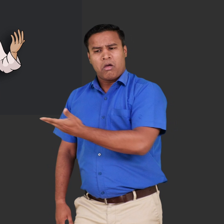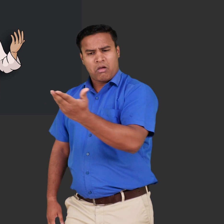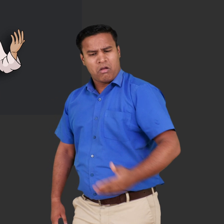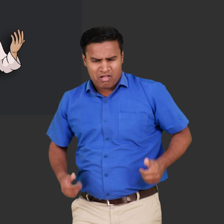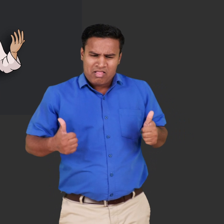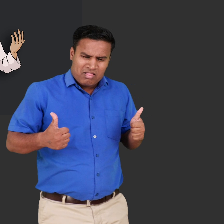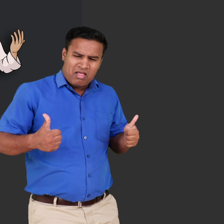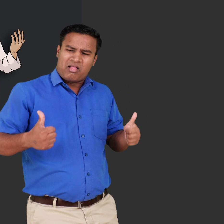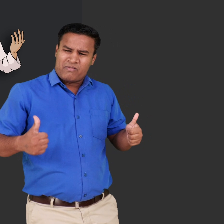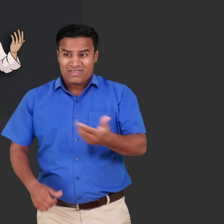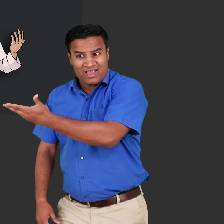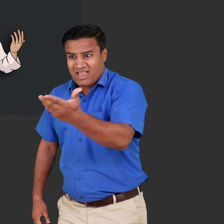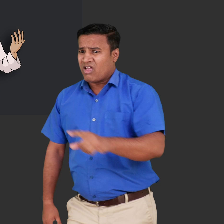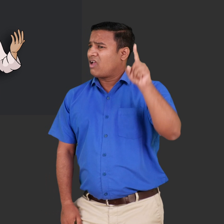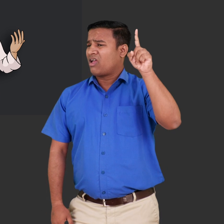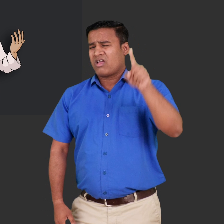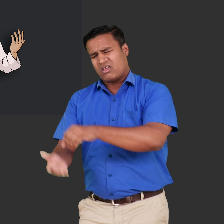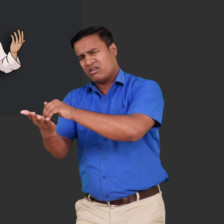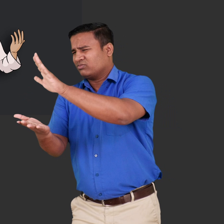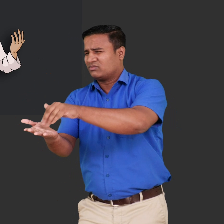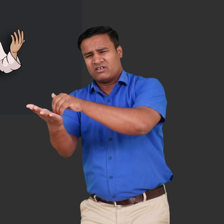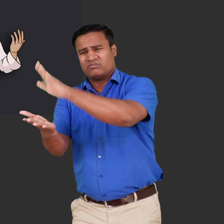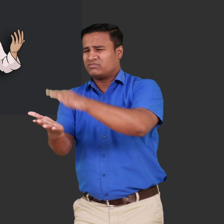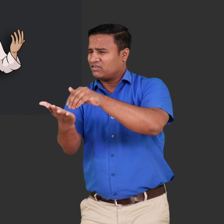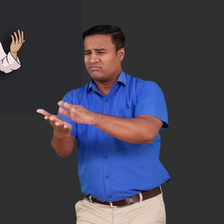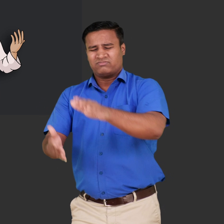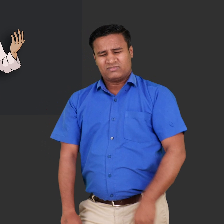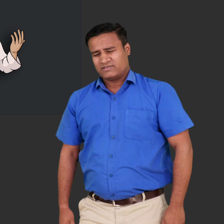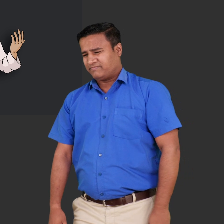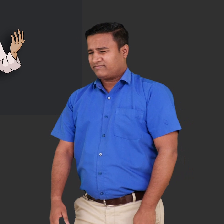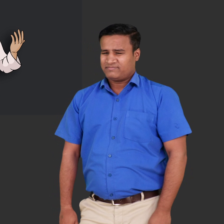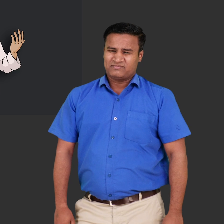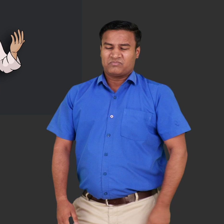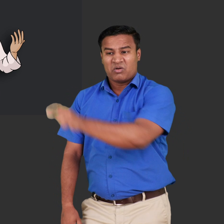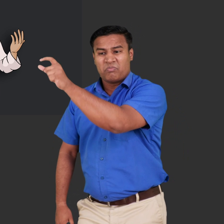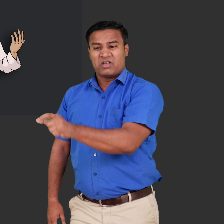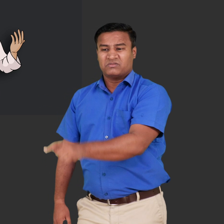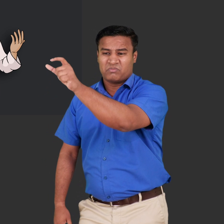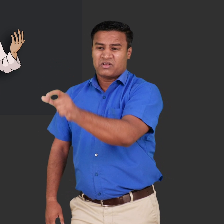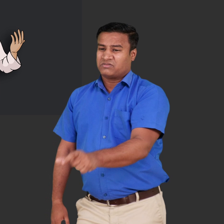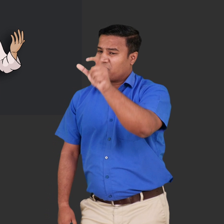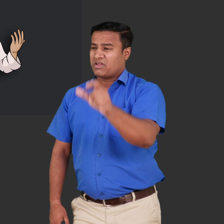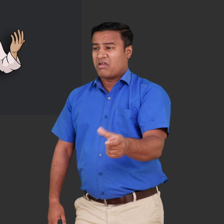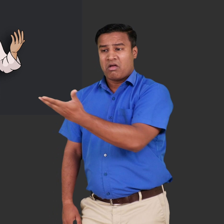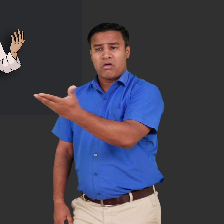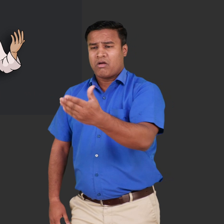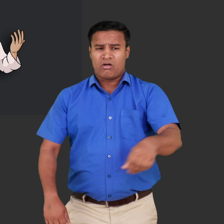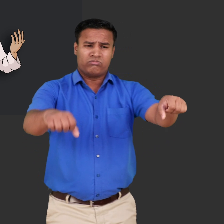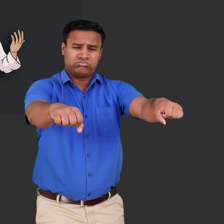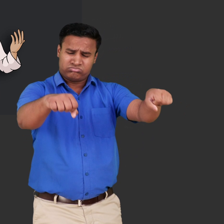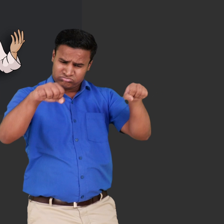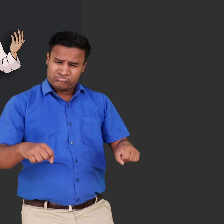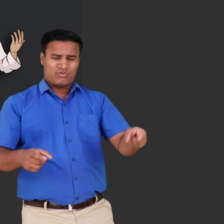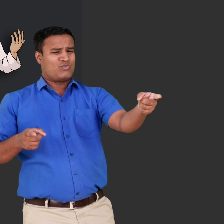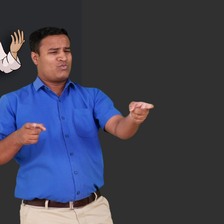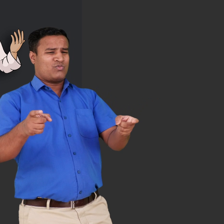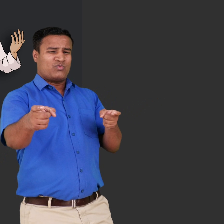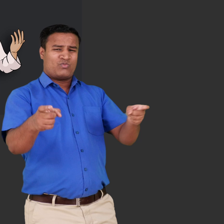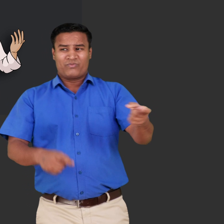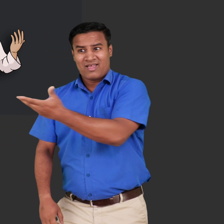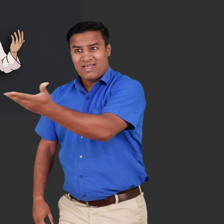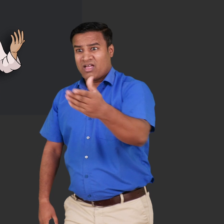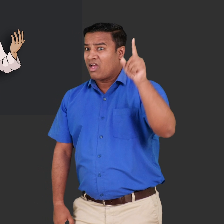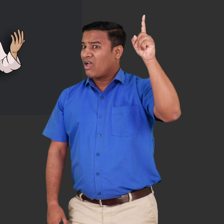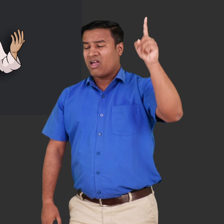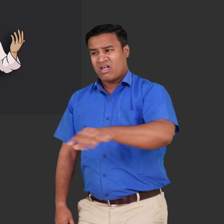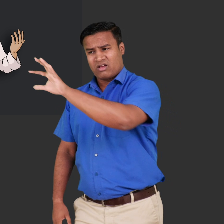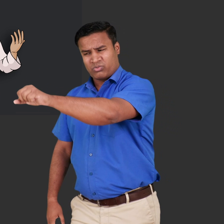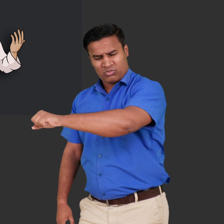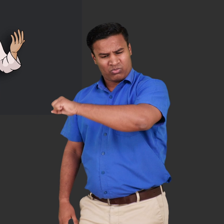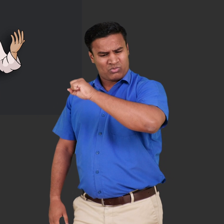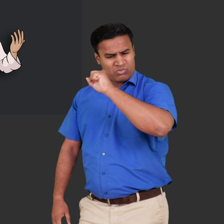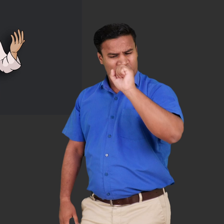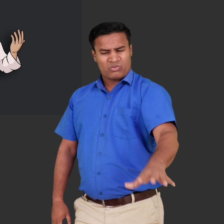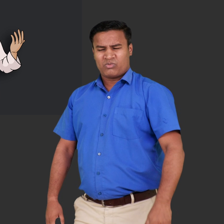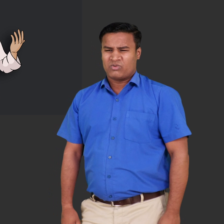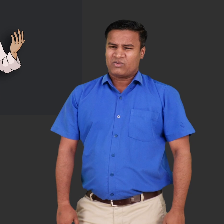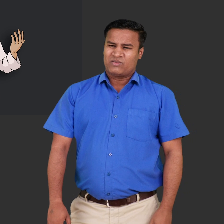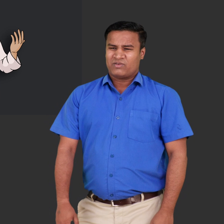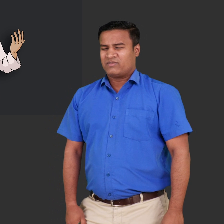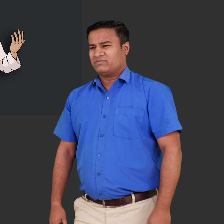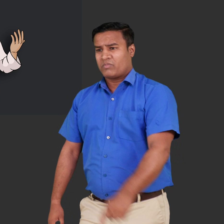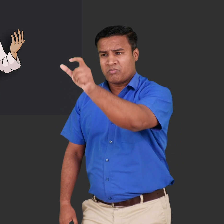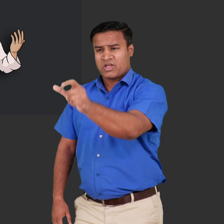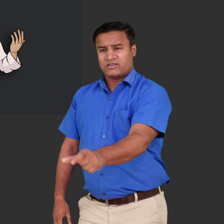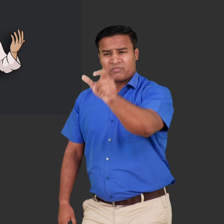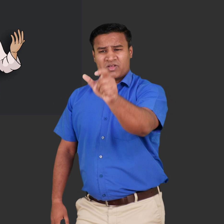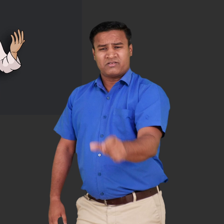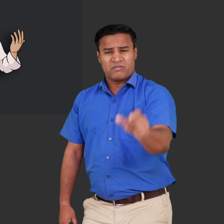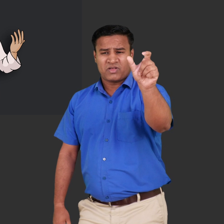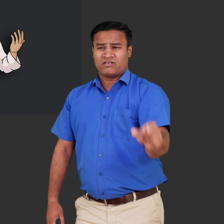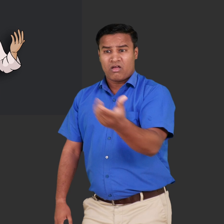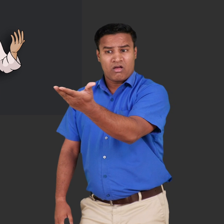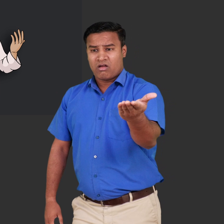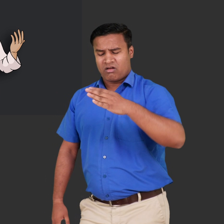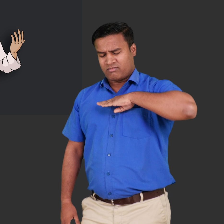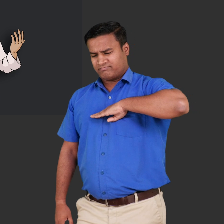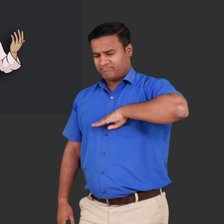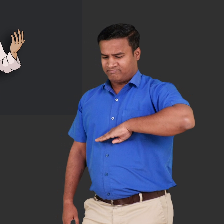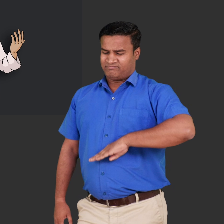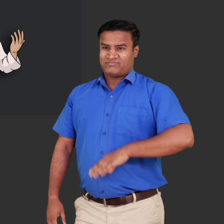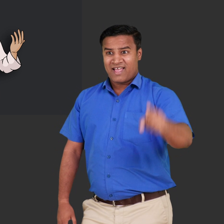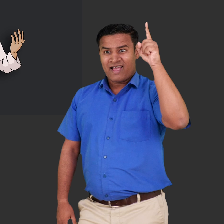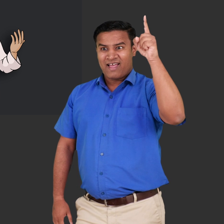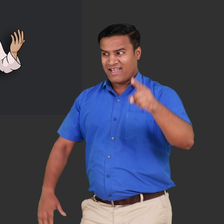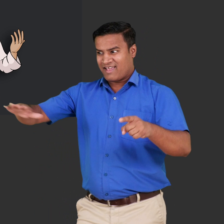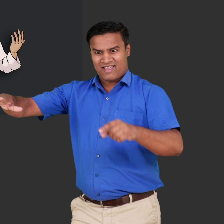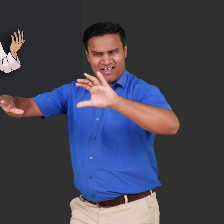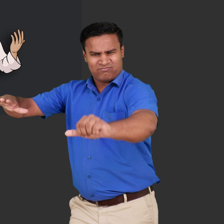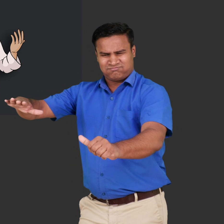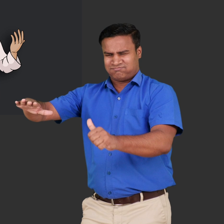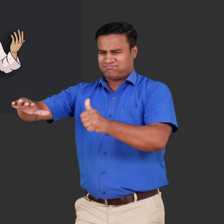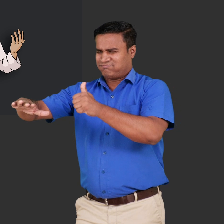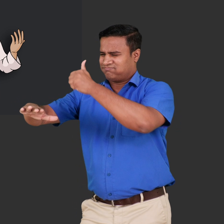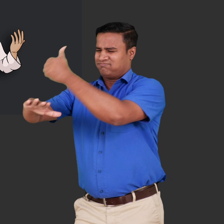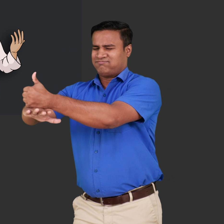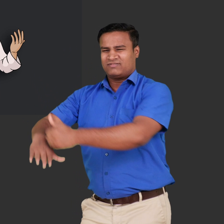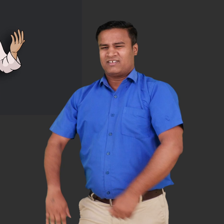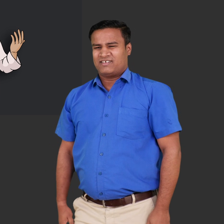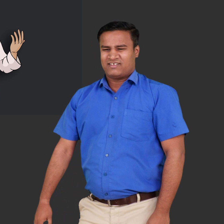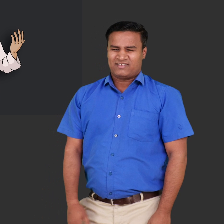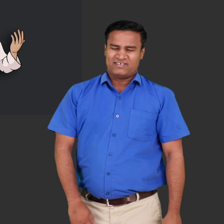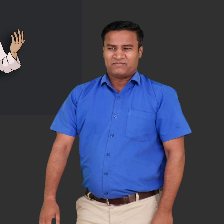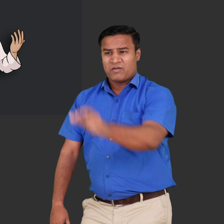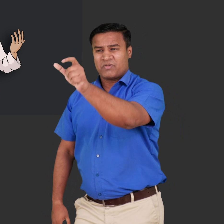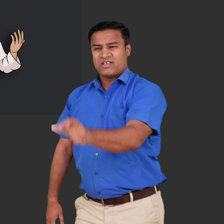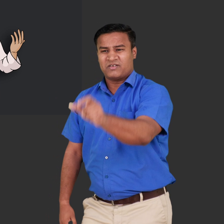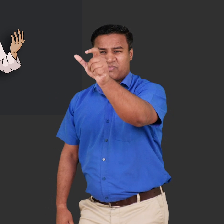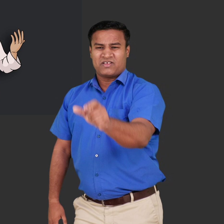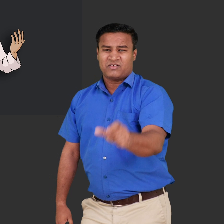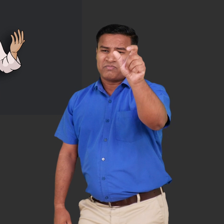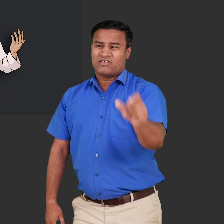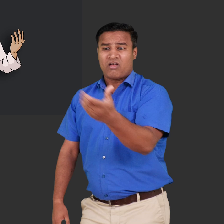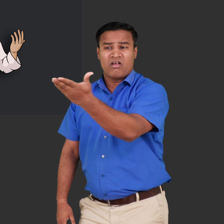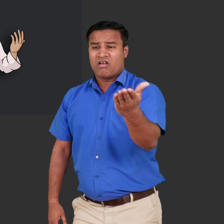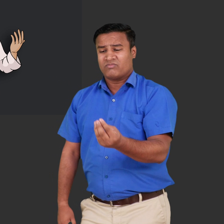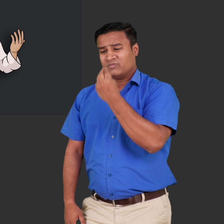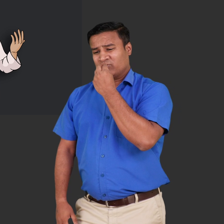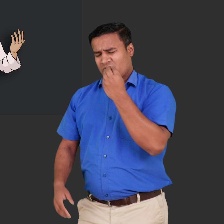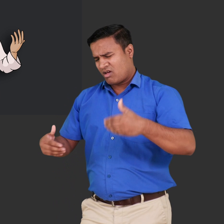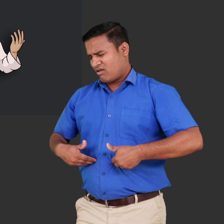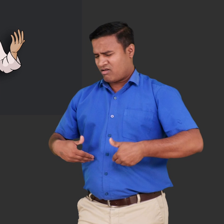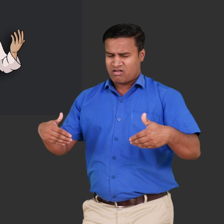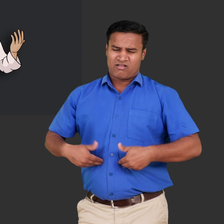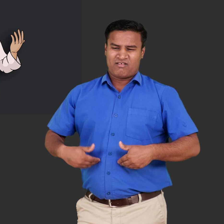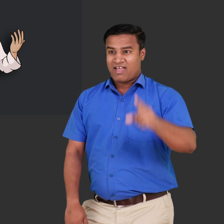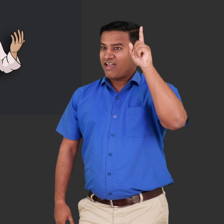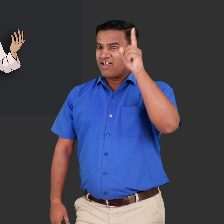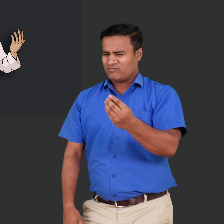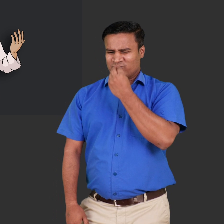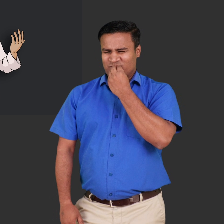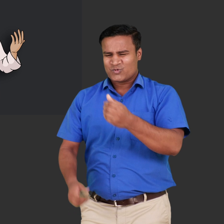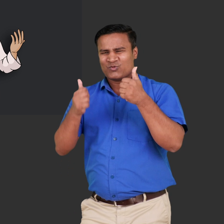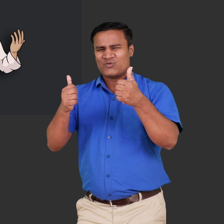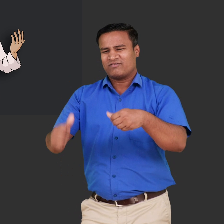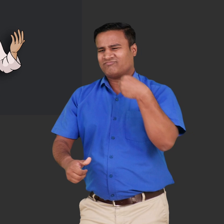He has brought down rulers from their thrones, but has exalted the humble.